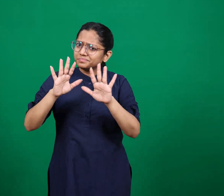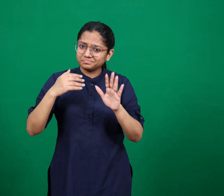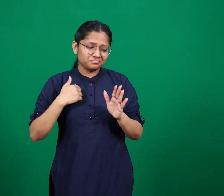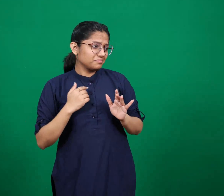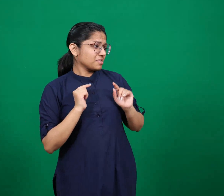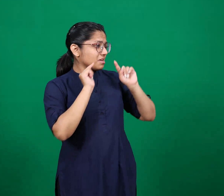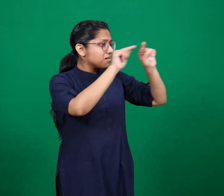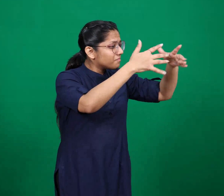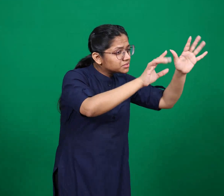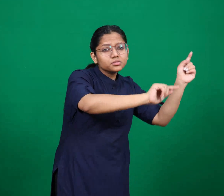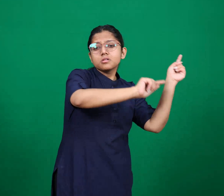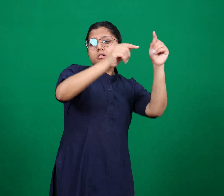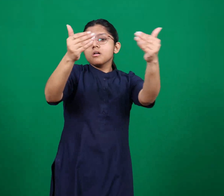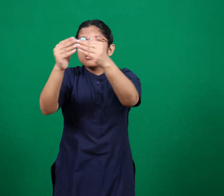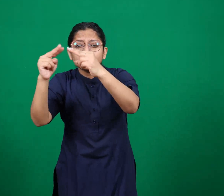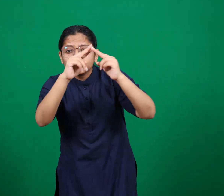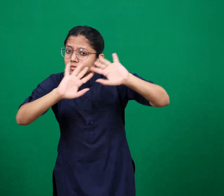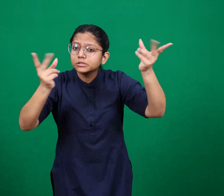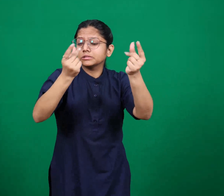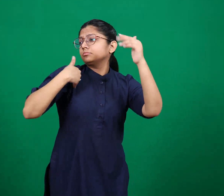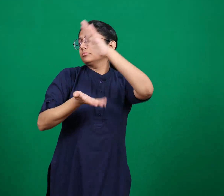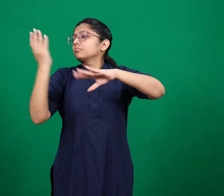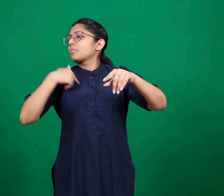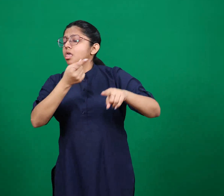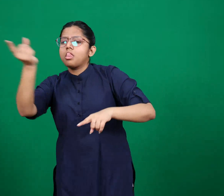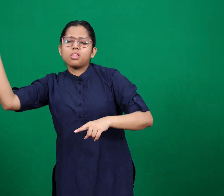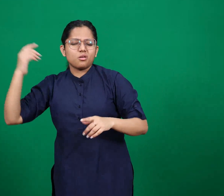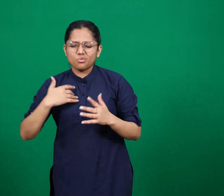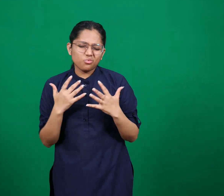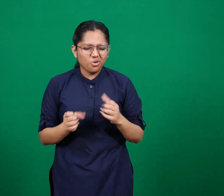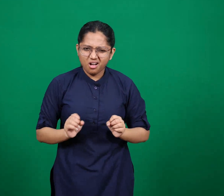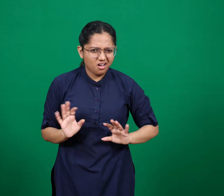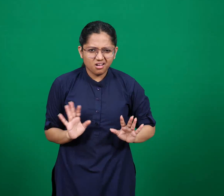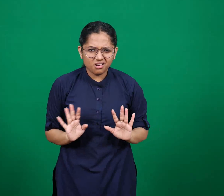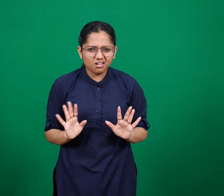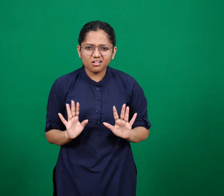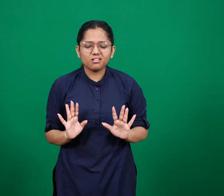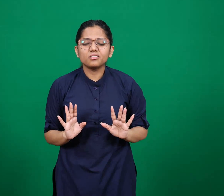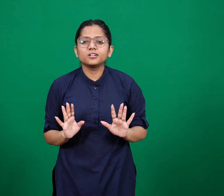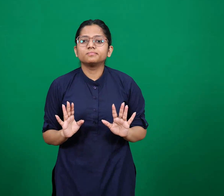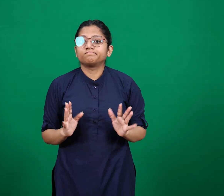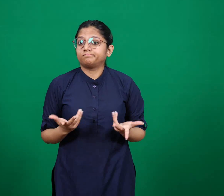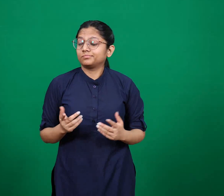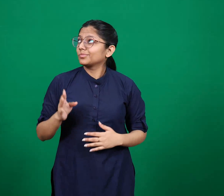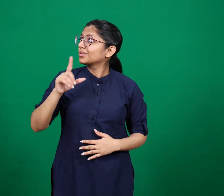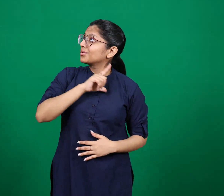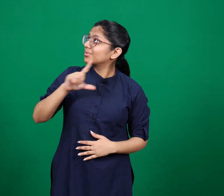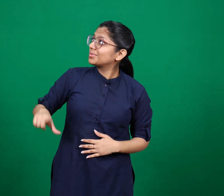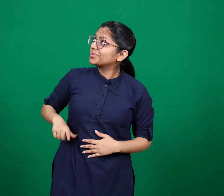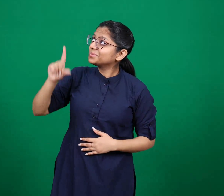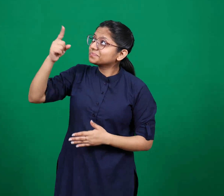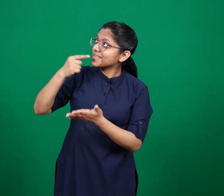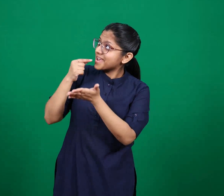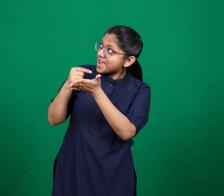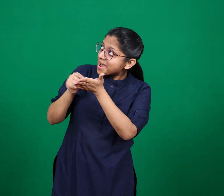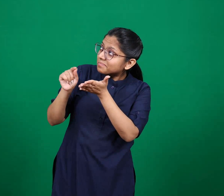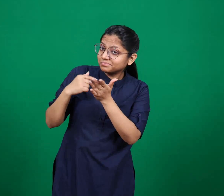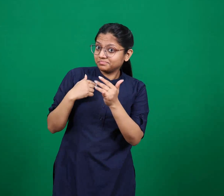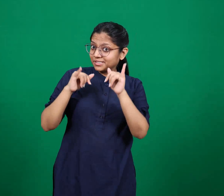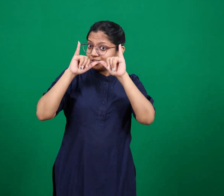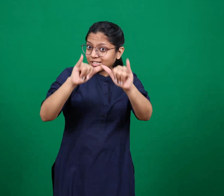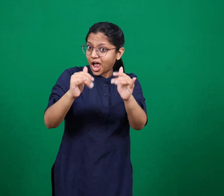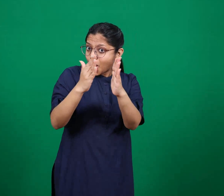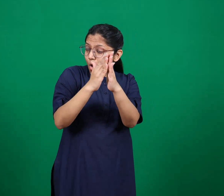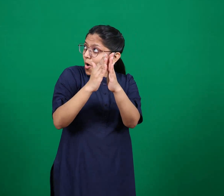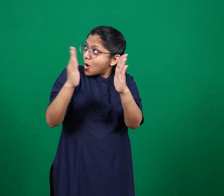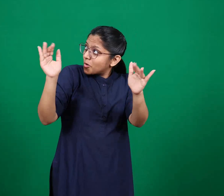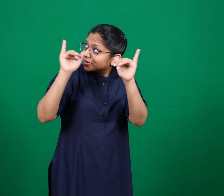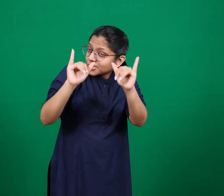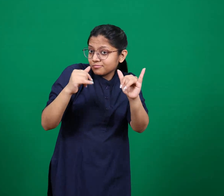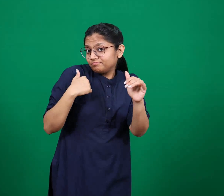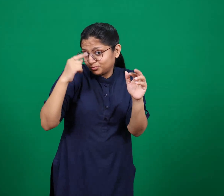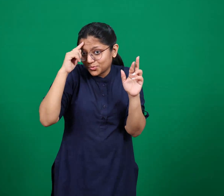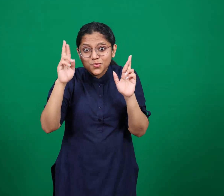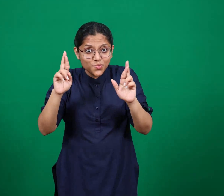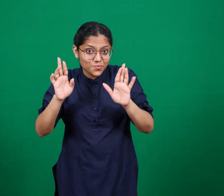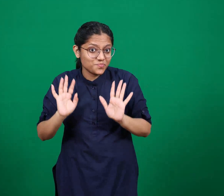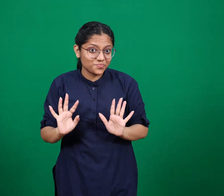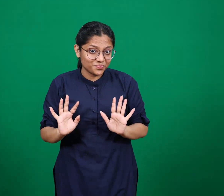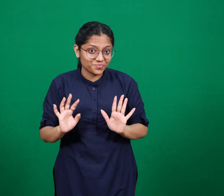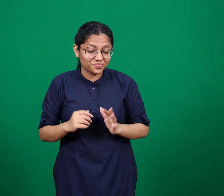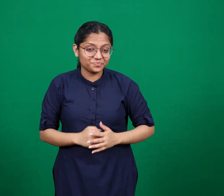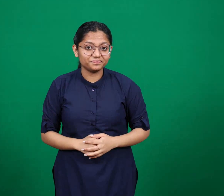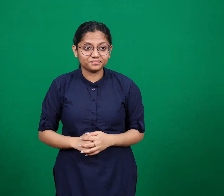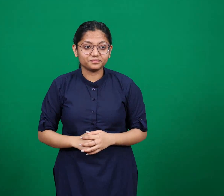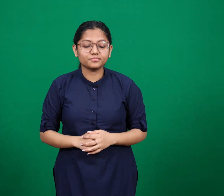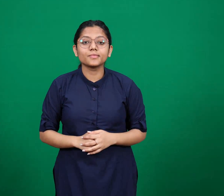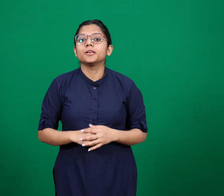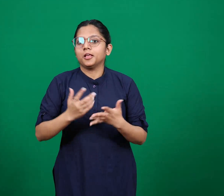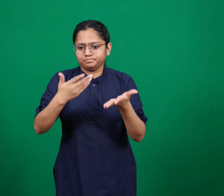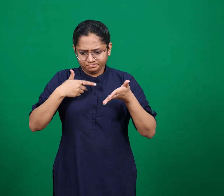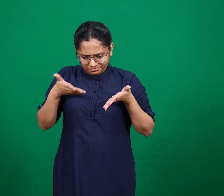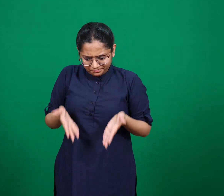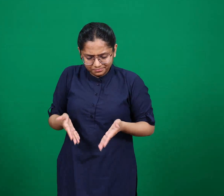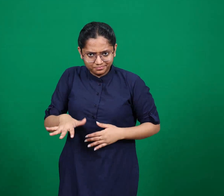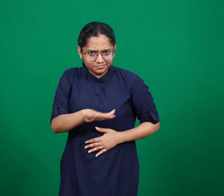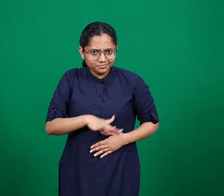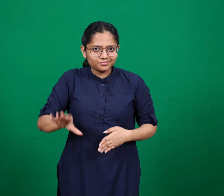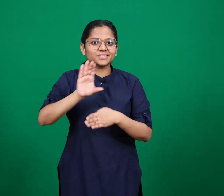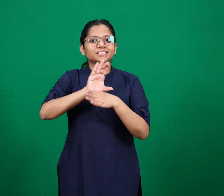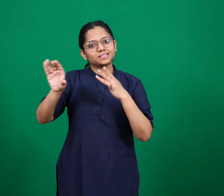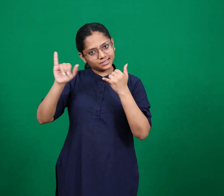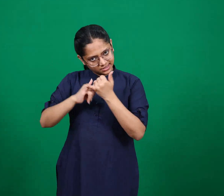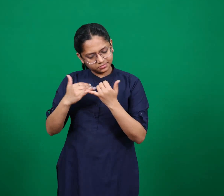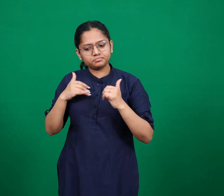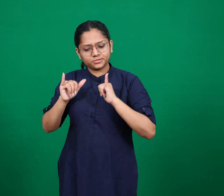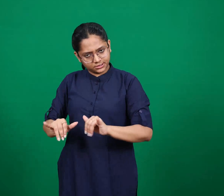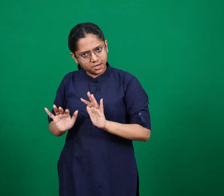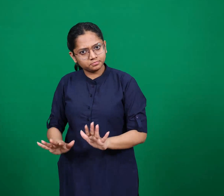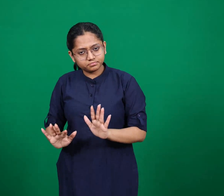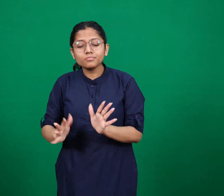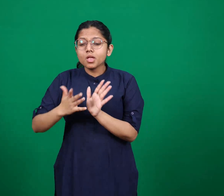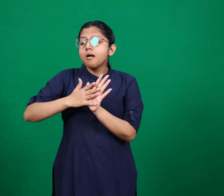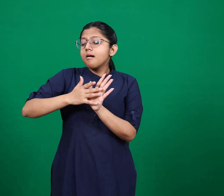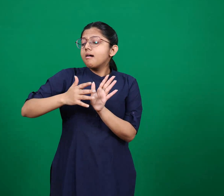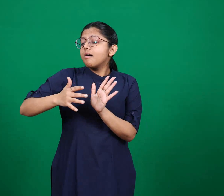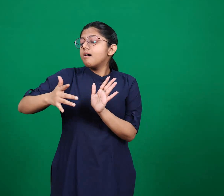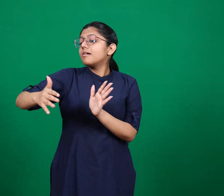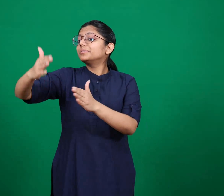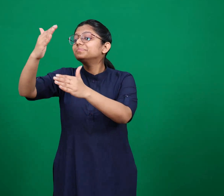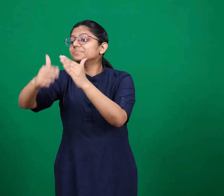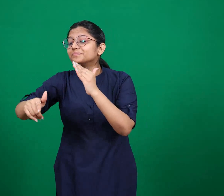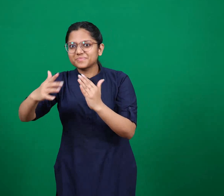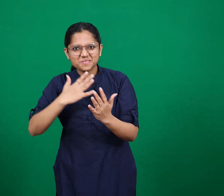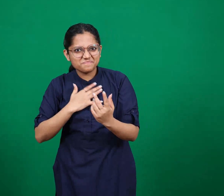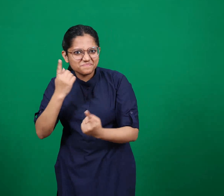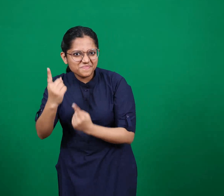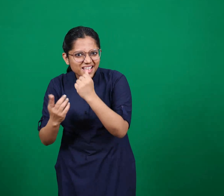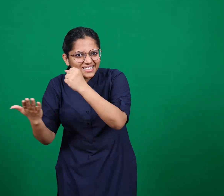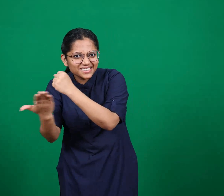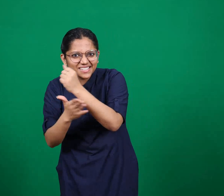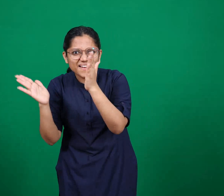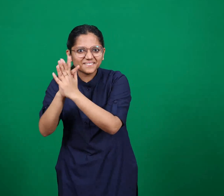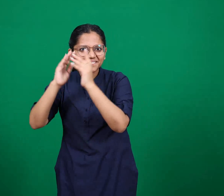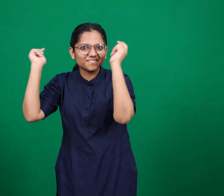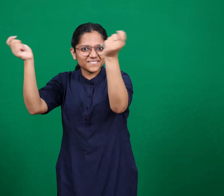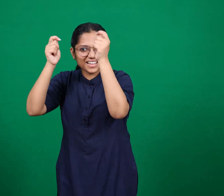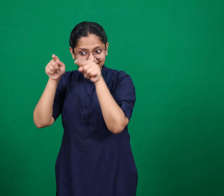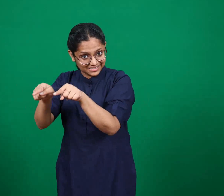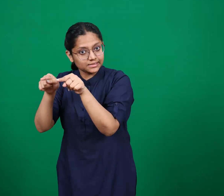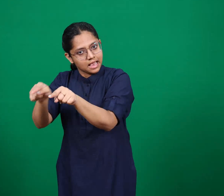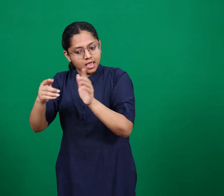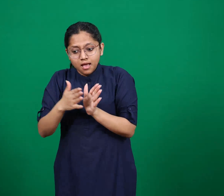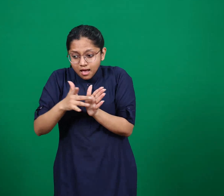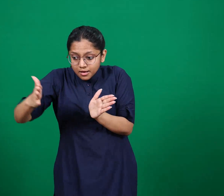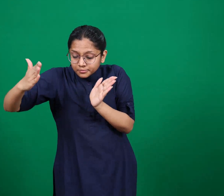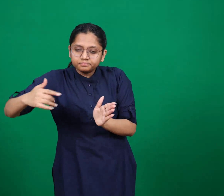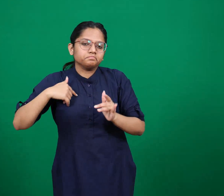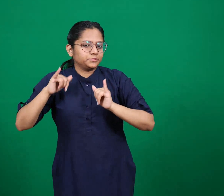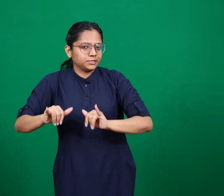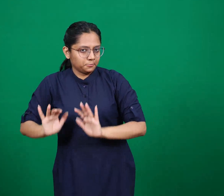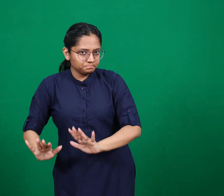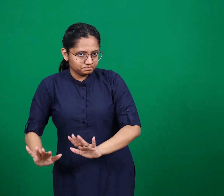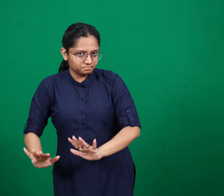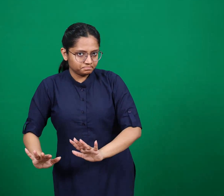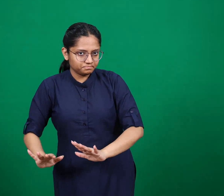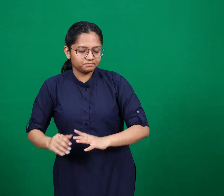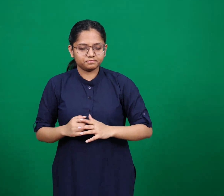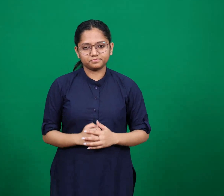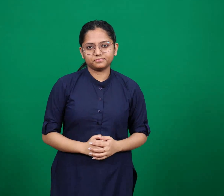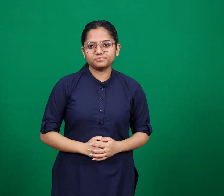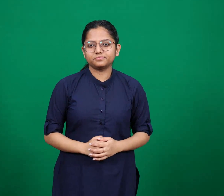For I do not want to see you now only in passing; I hope to spend some time with you, if the Lord permits.